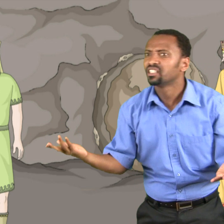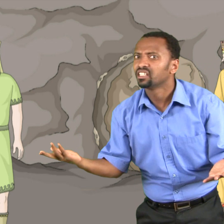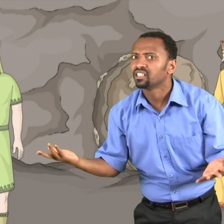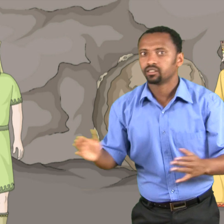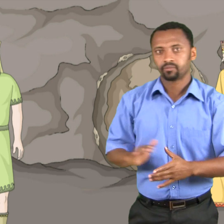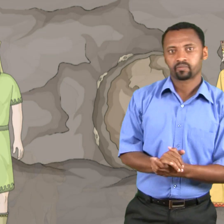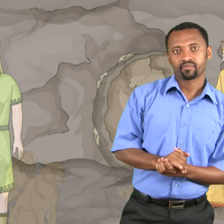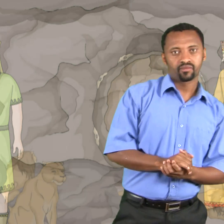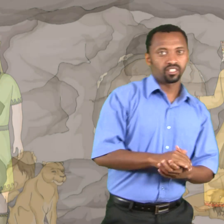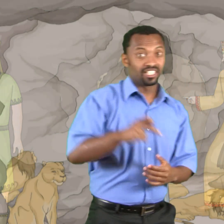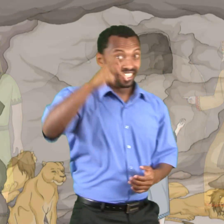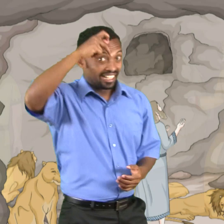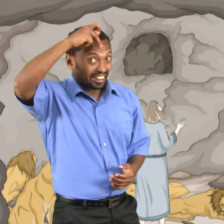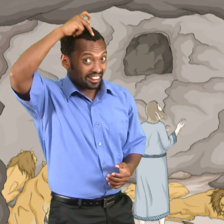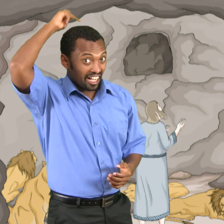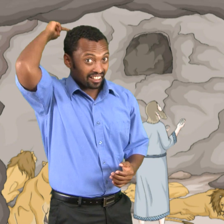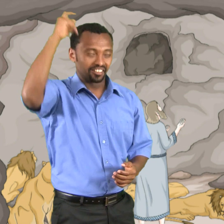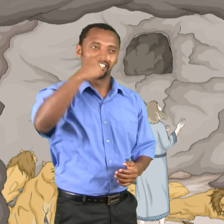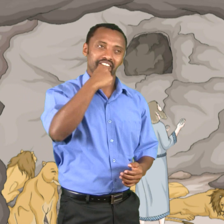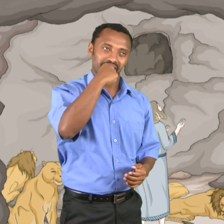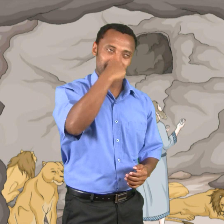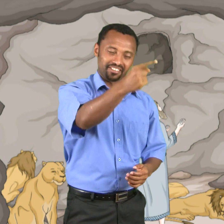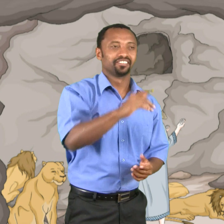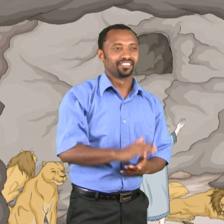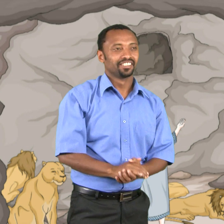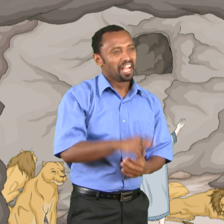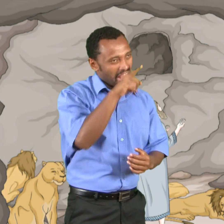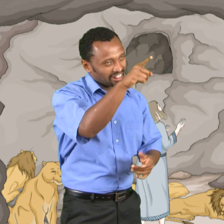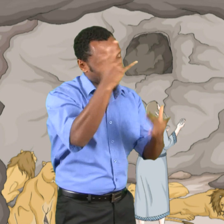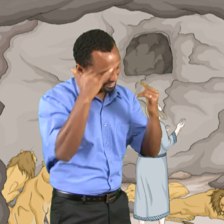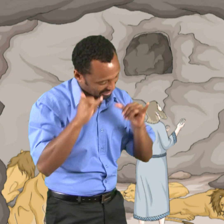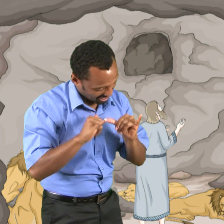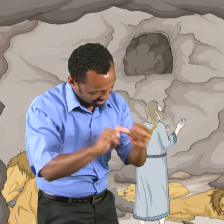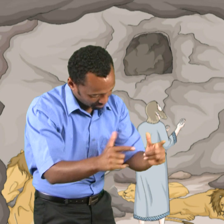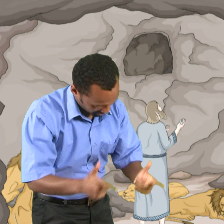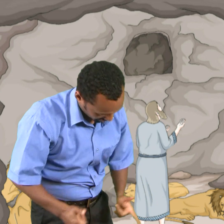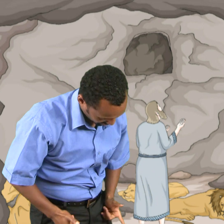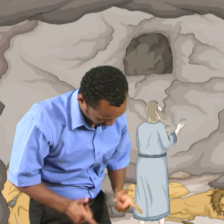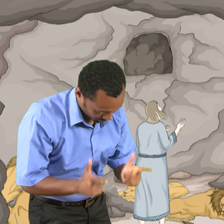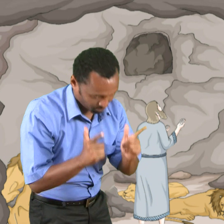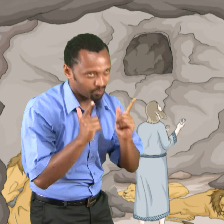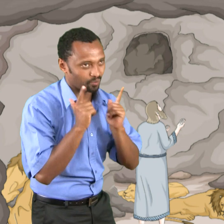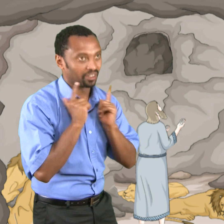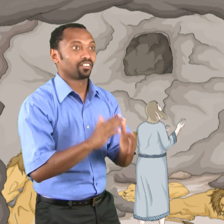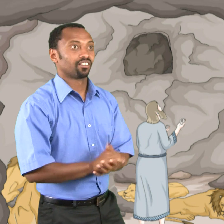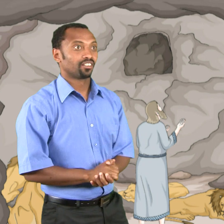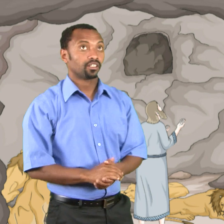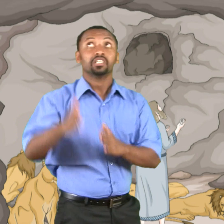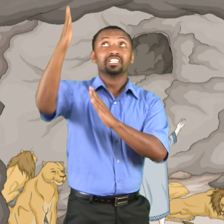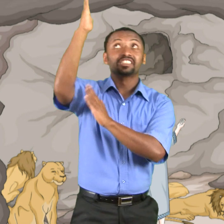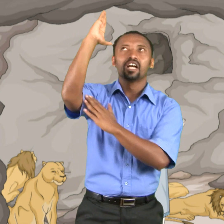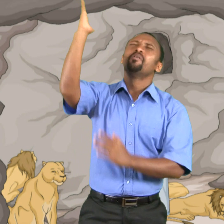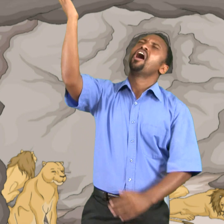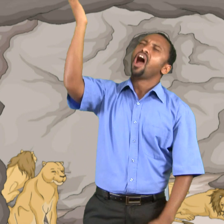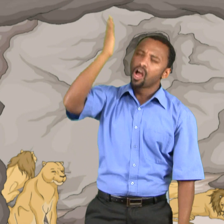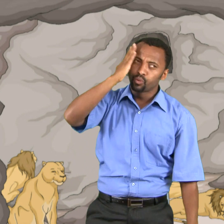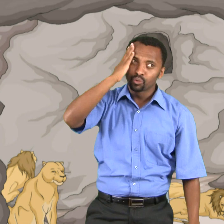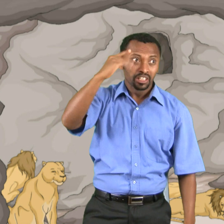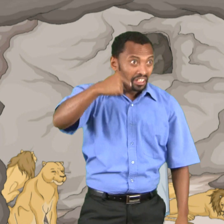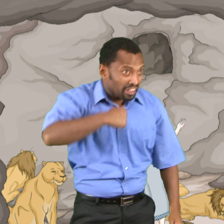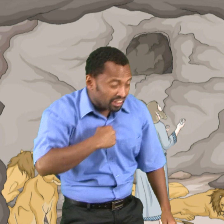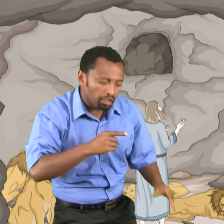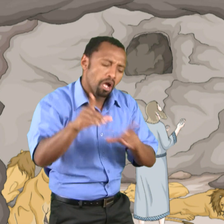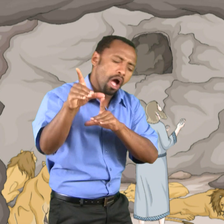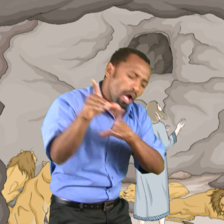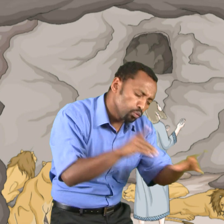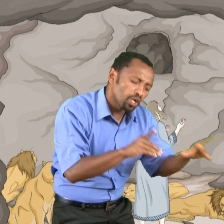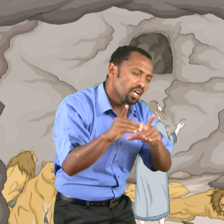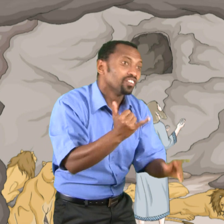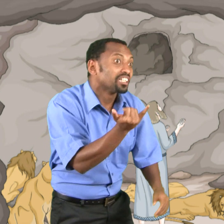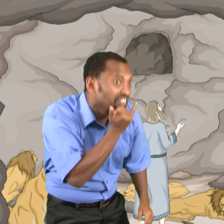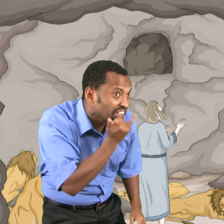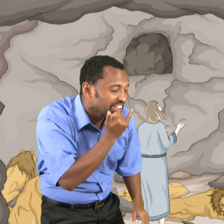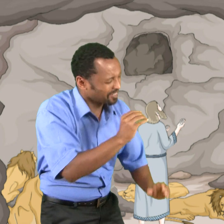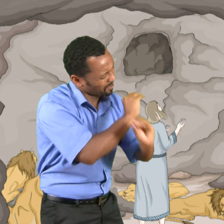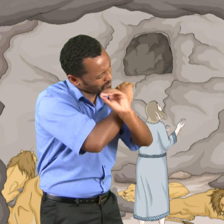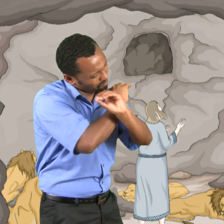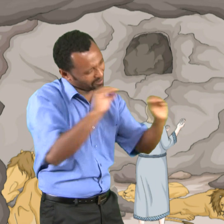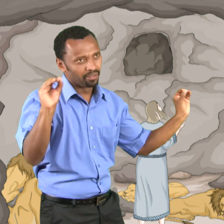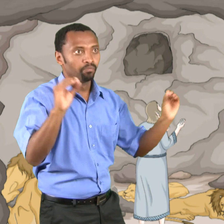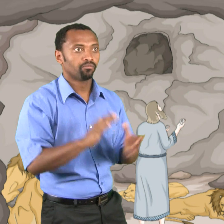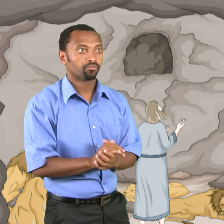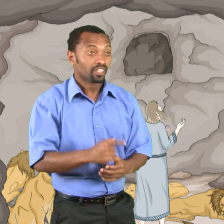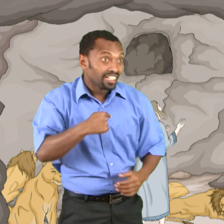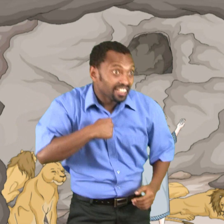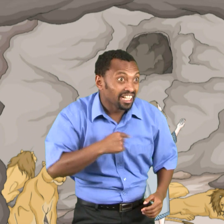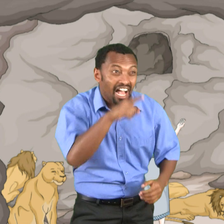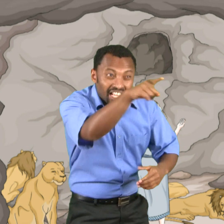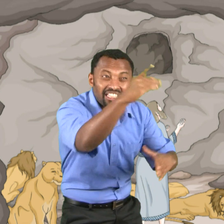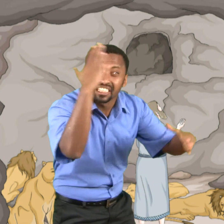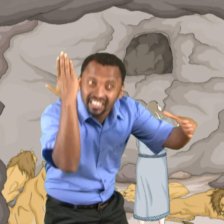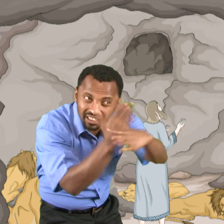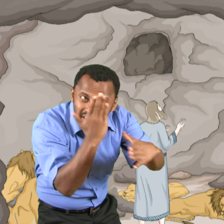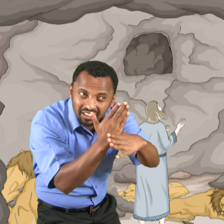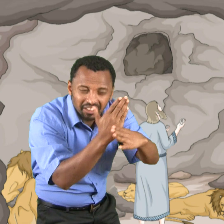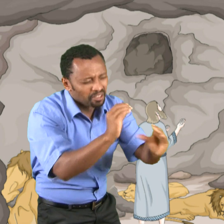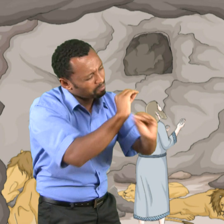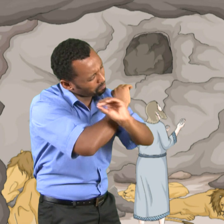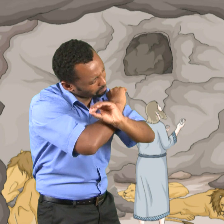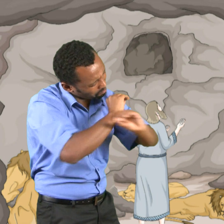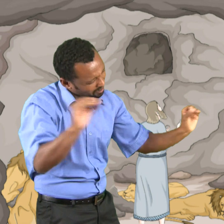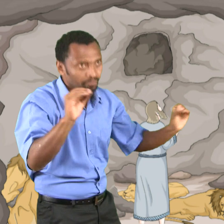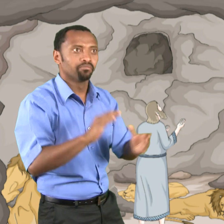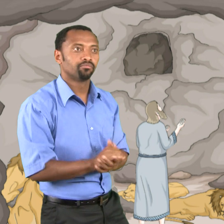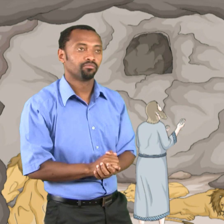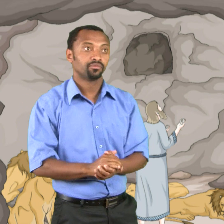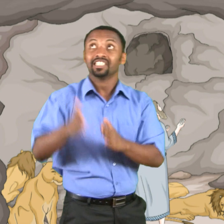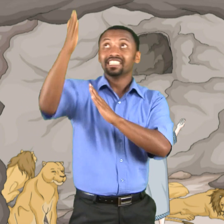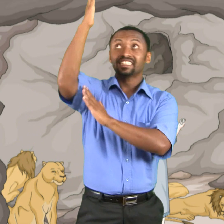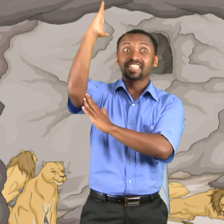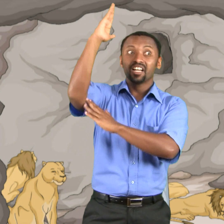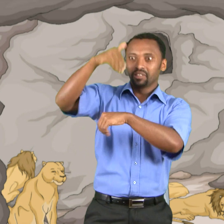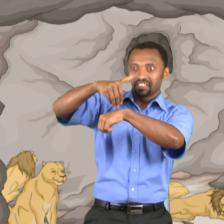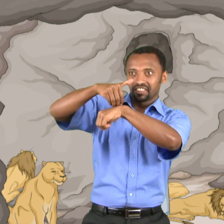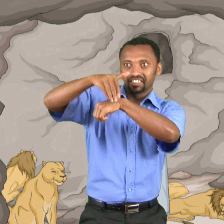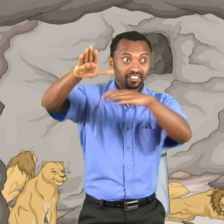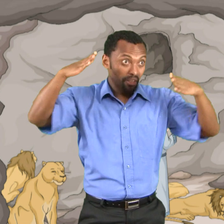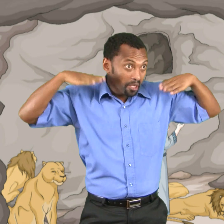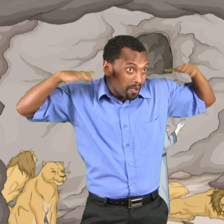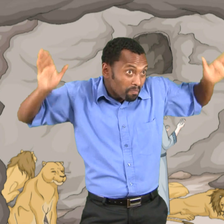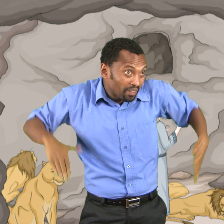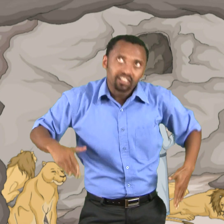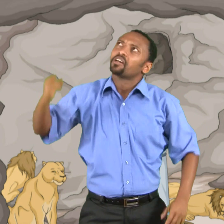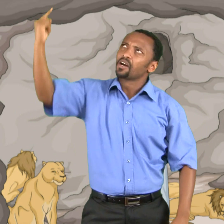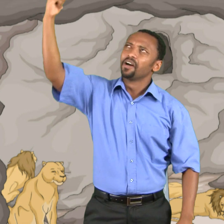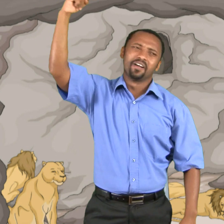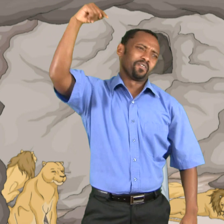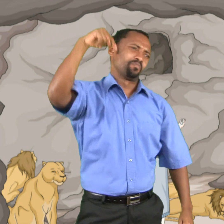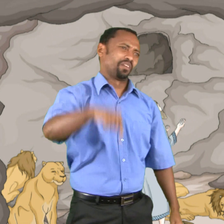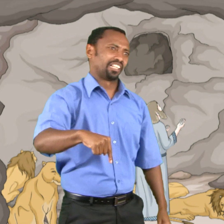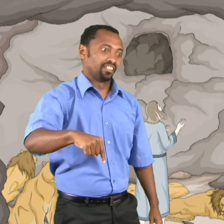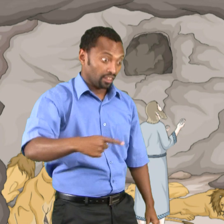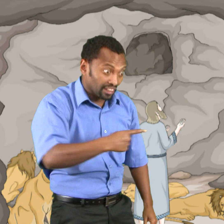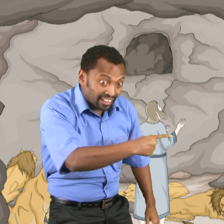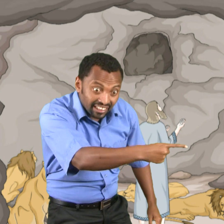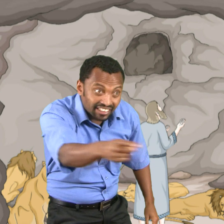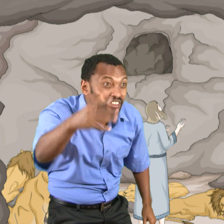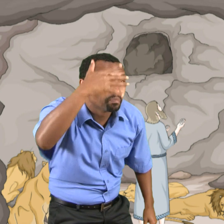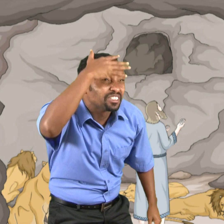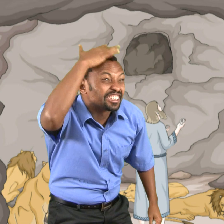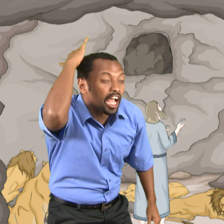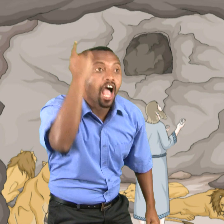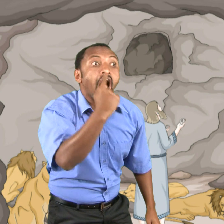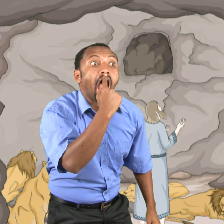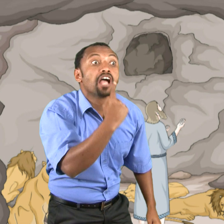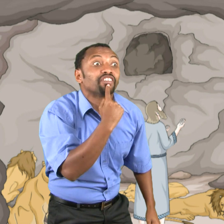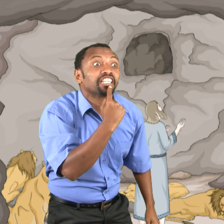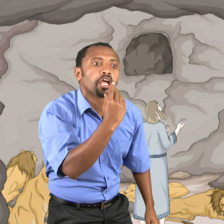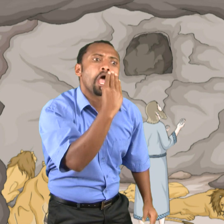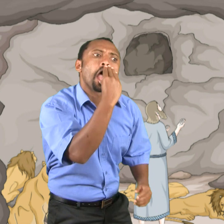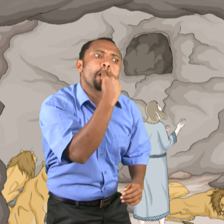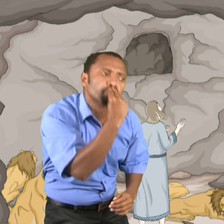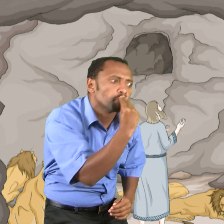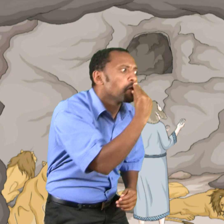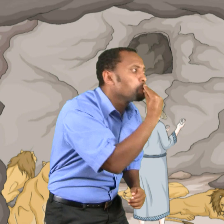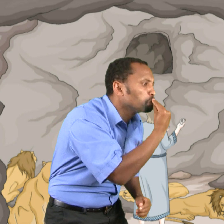Then Daniel replied, “O king, may you live forever! My God sent His angel and shut the mouths of the lions.